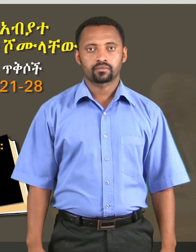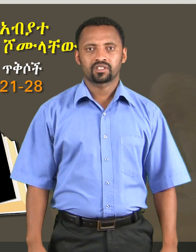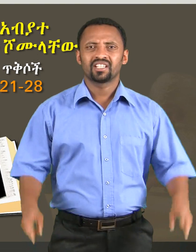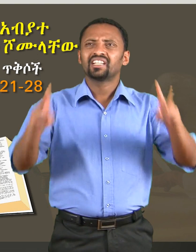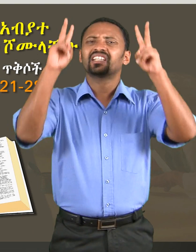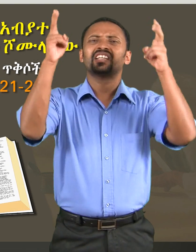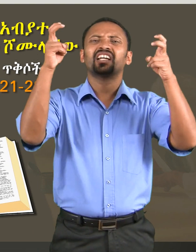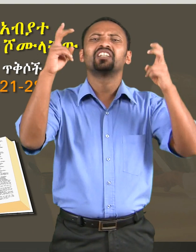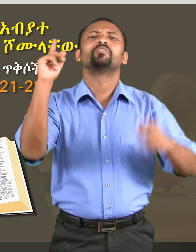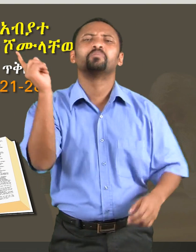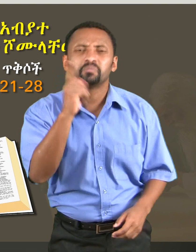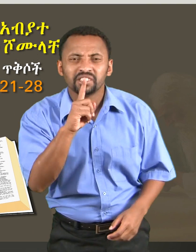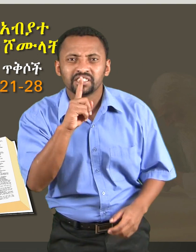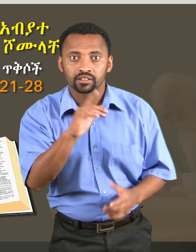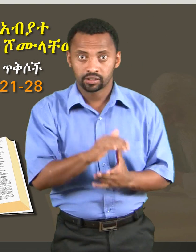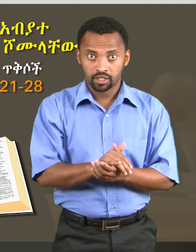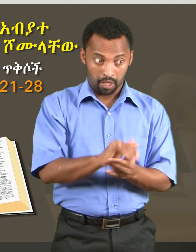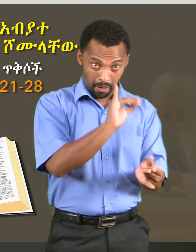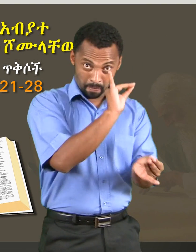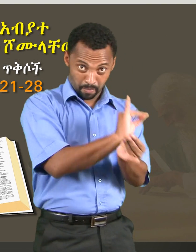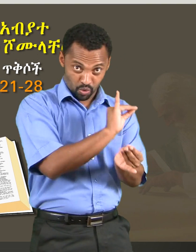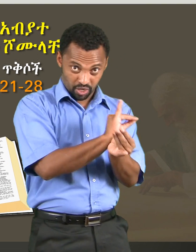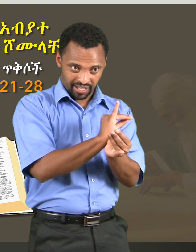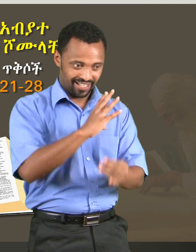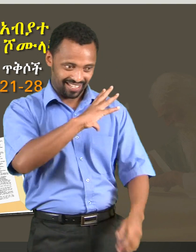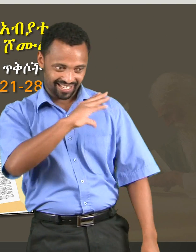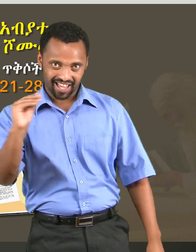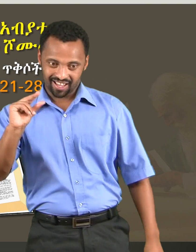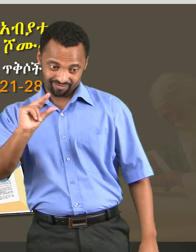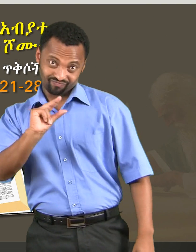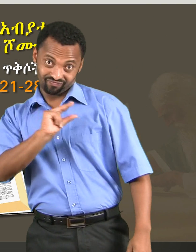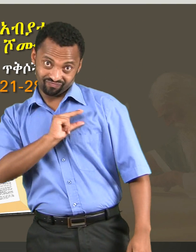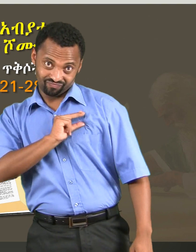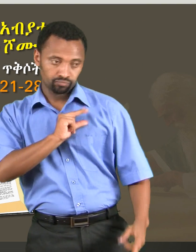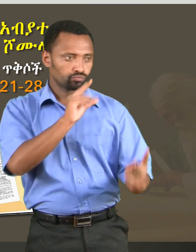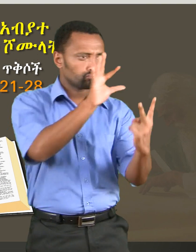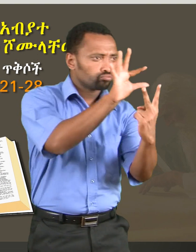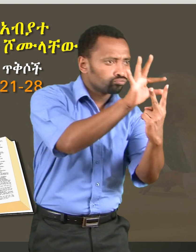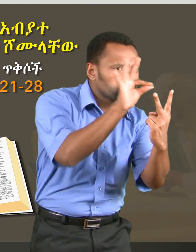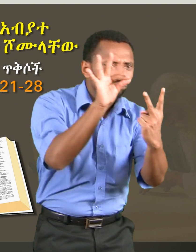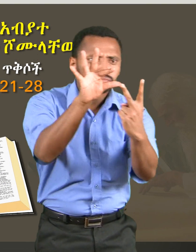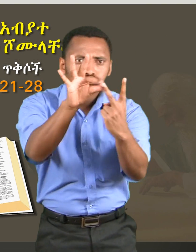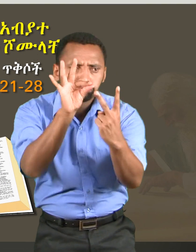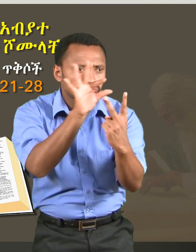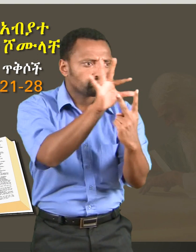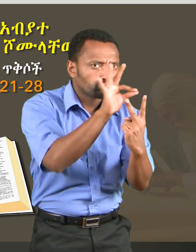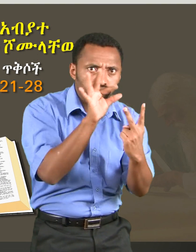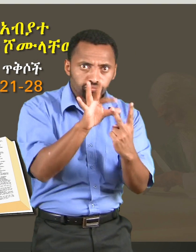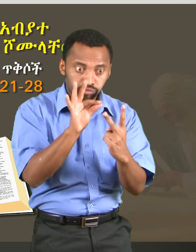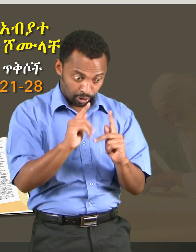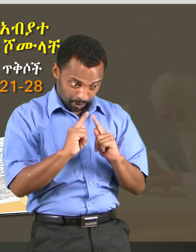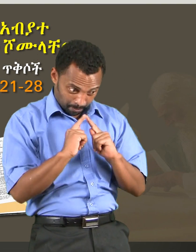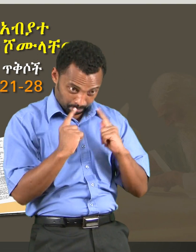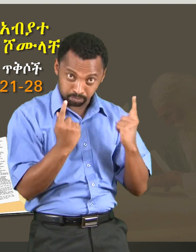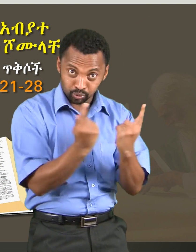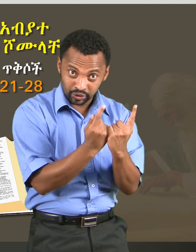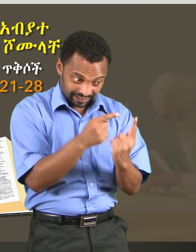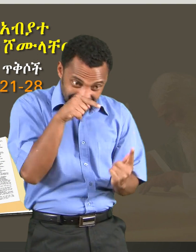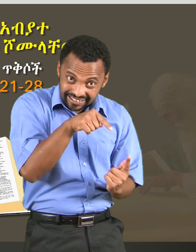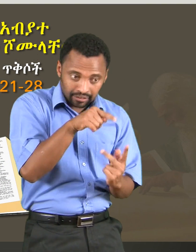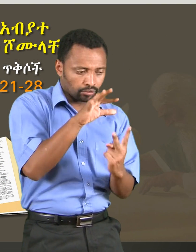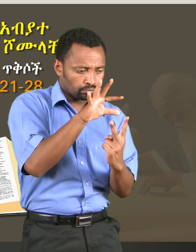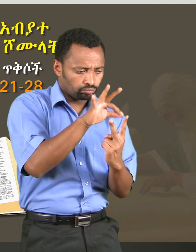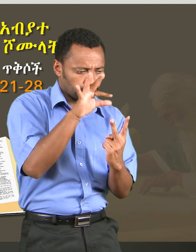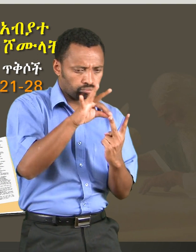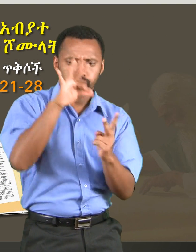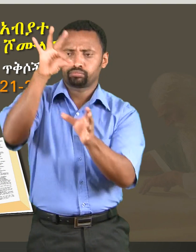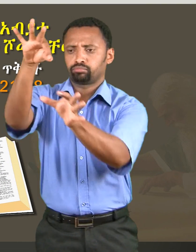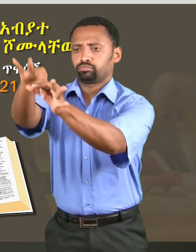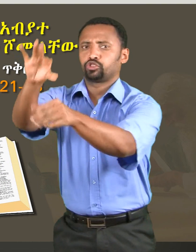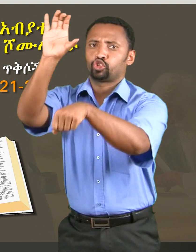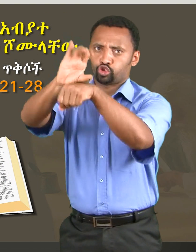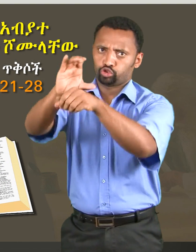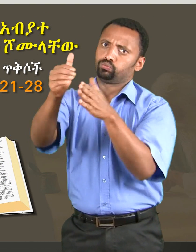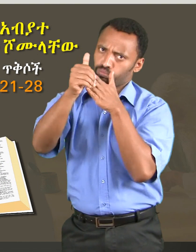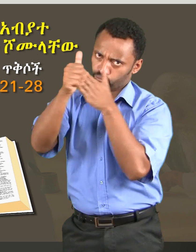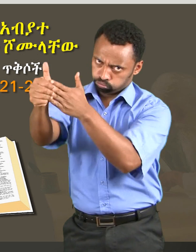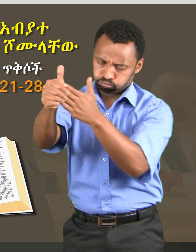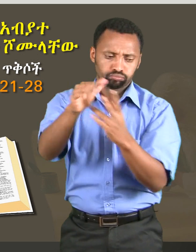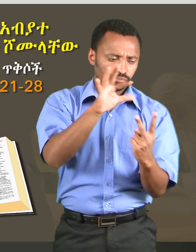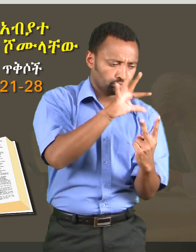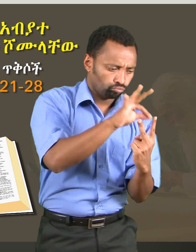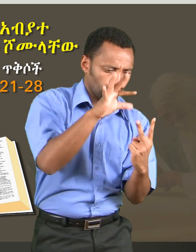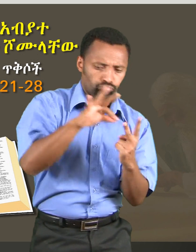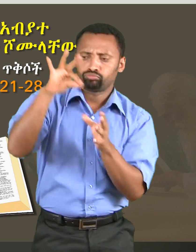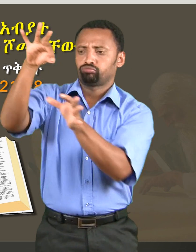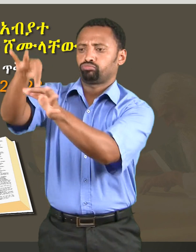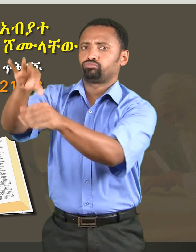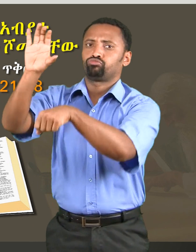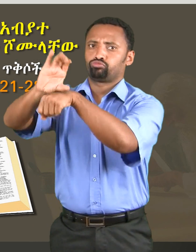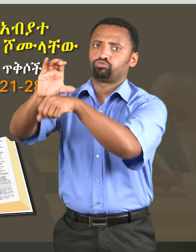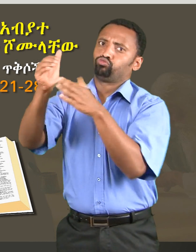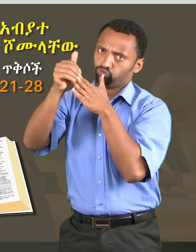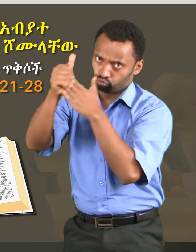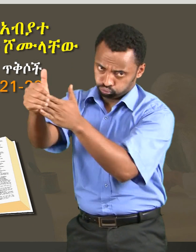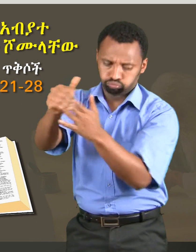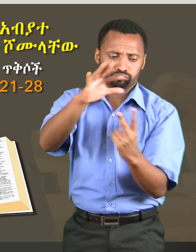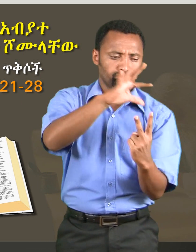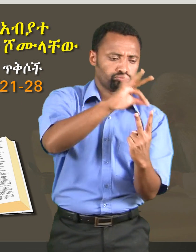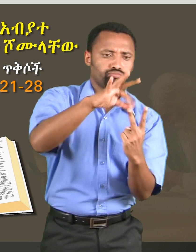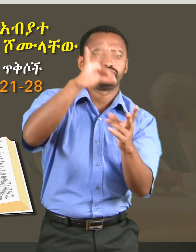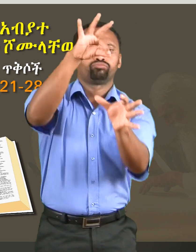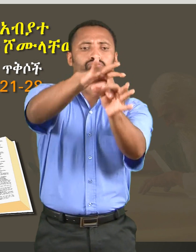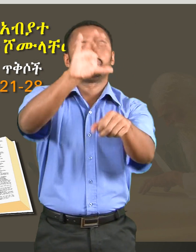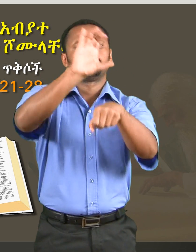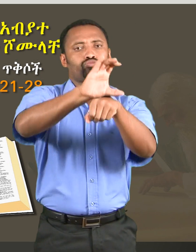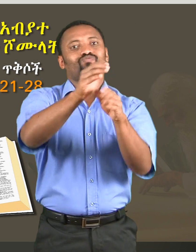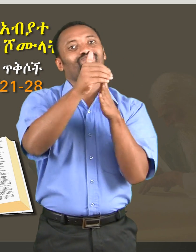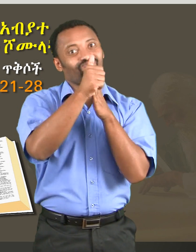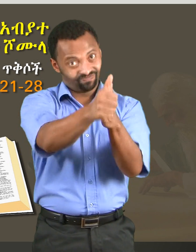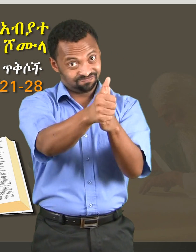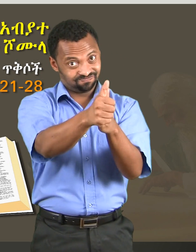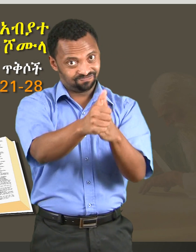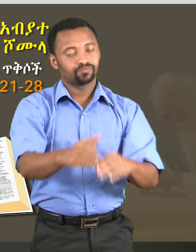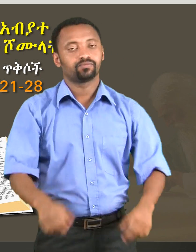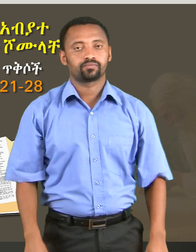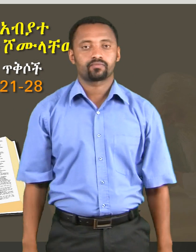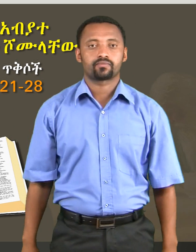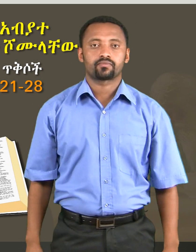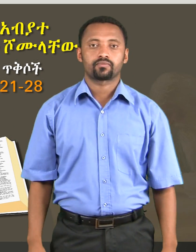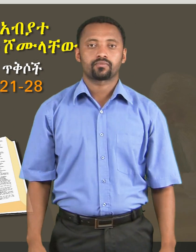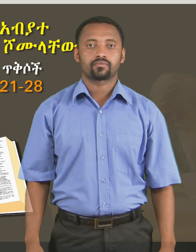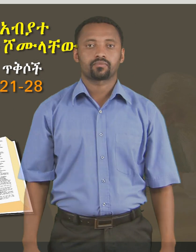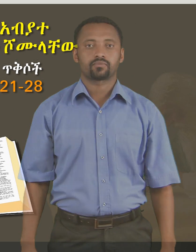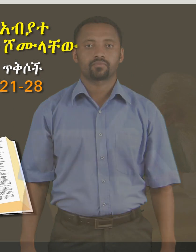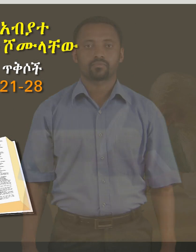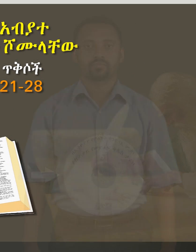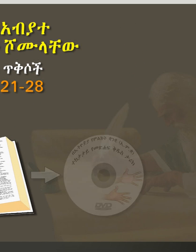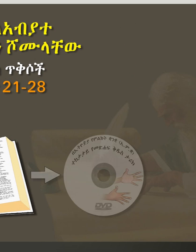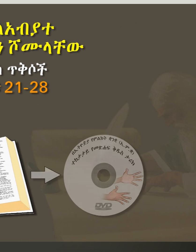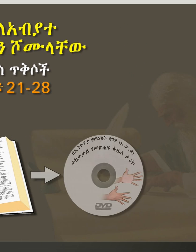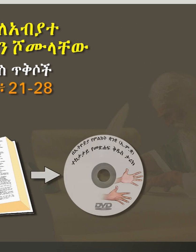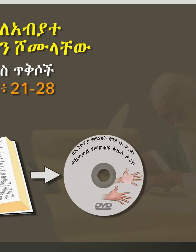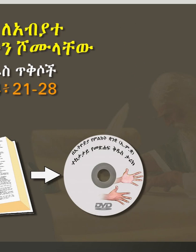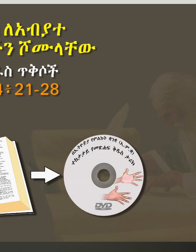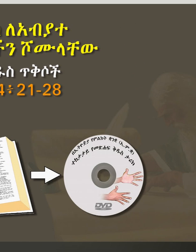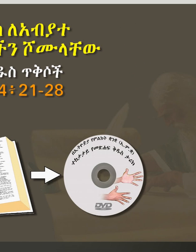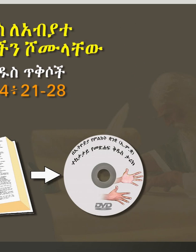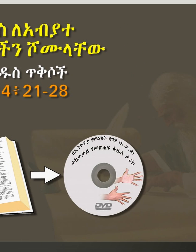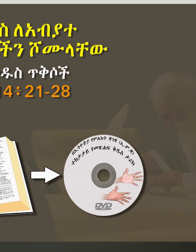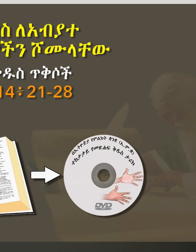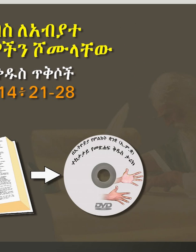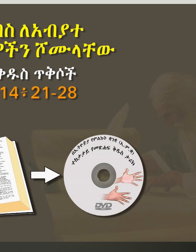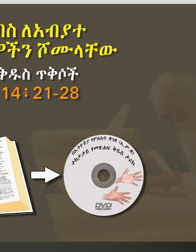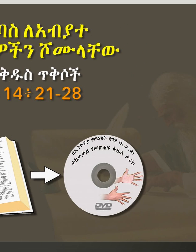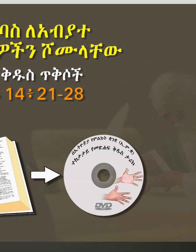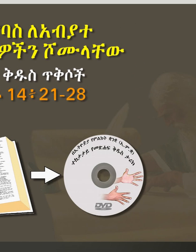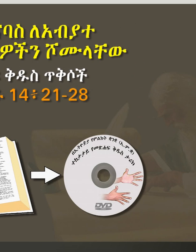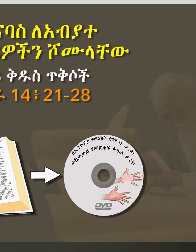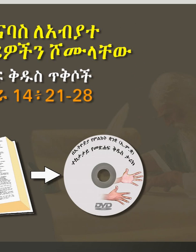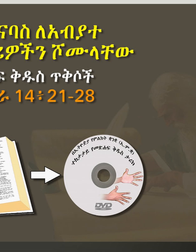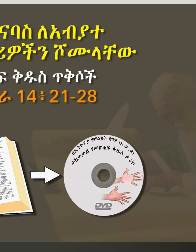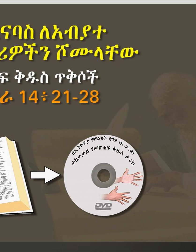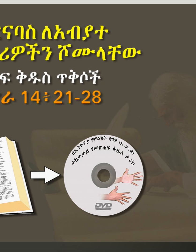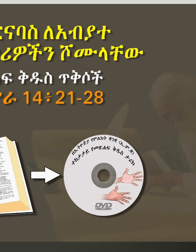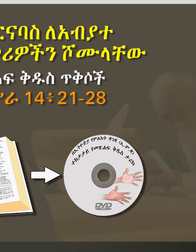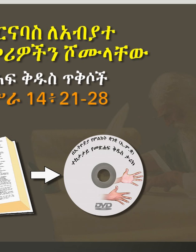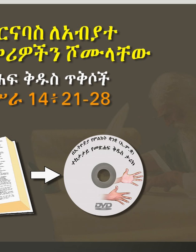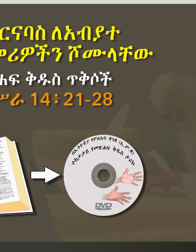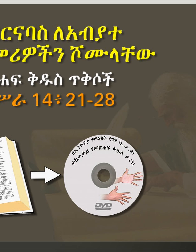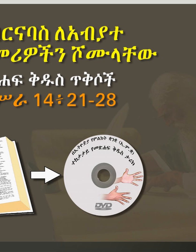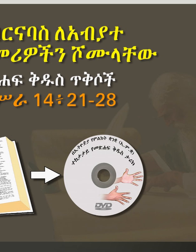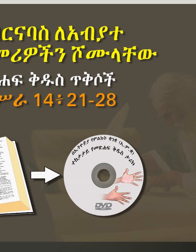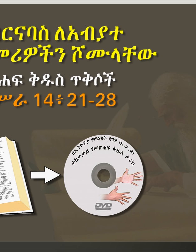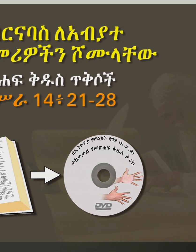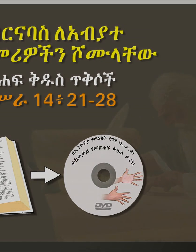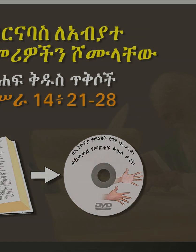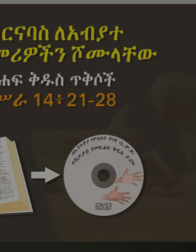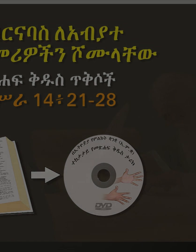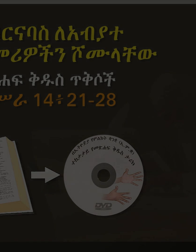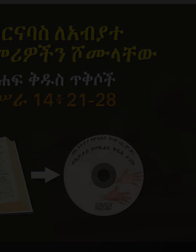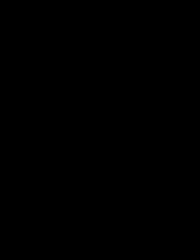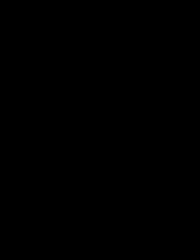Paul and Barnabas appoint leaders for the churches